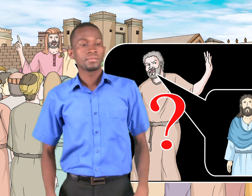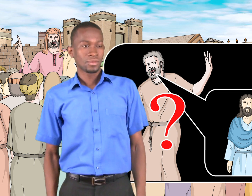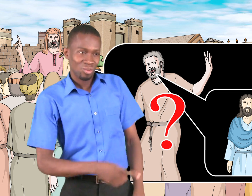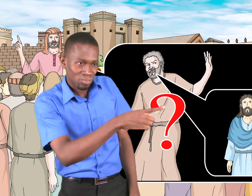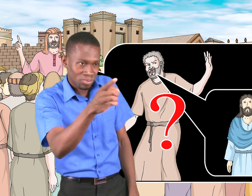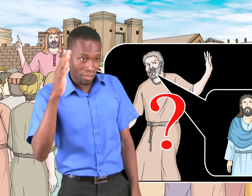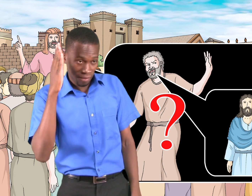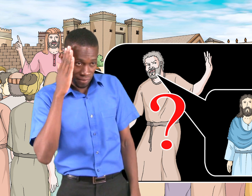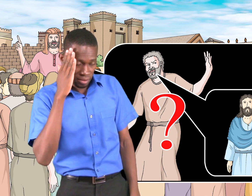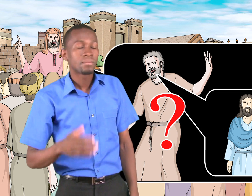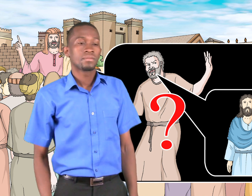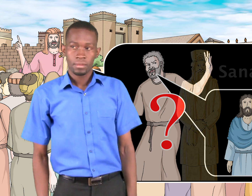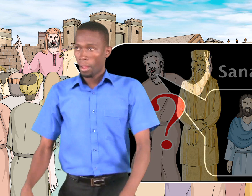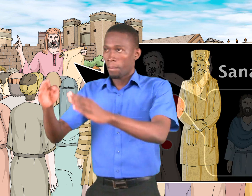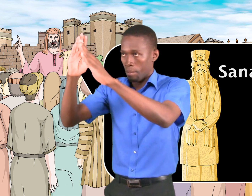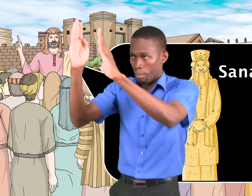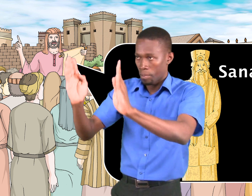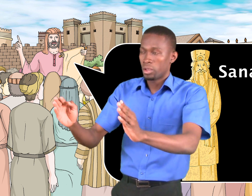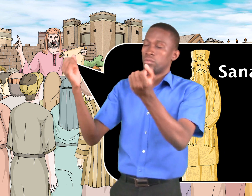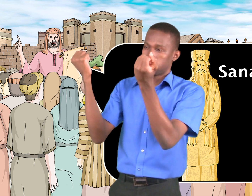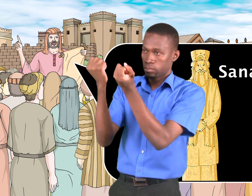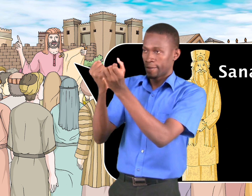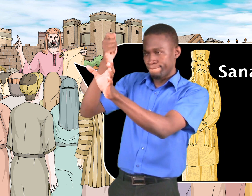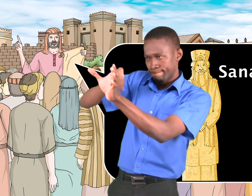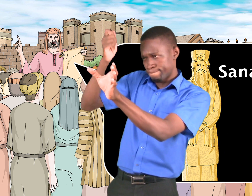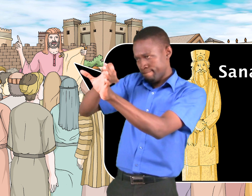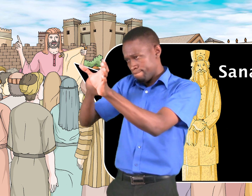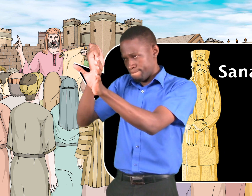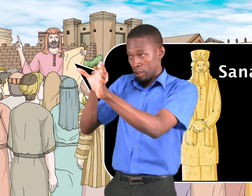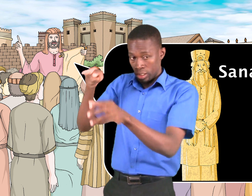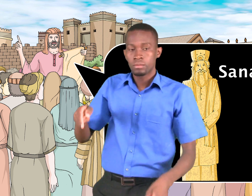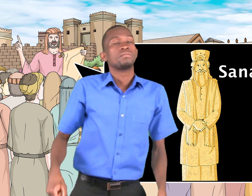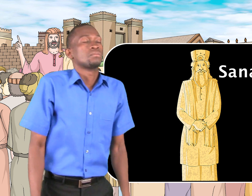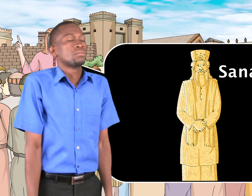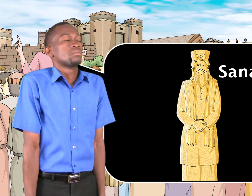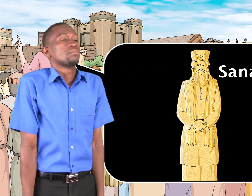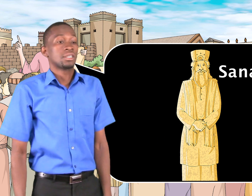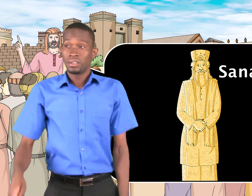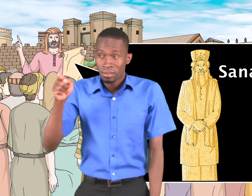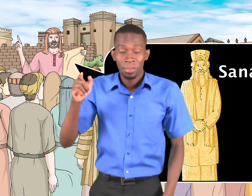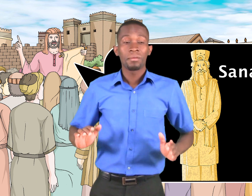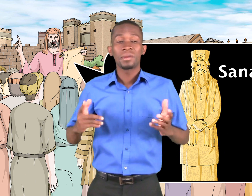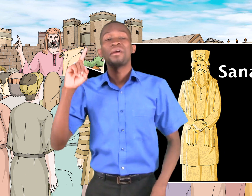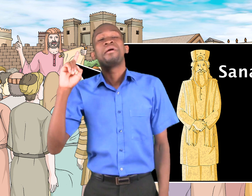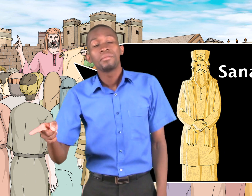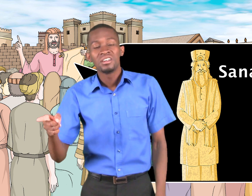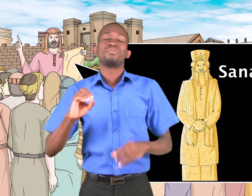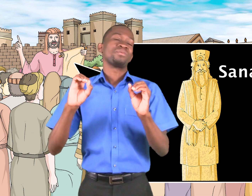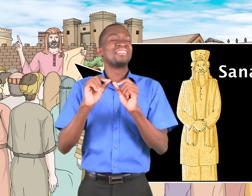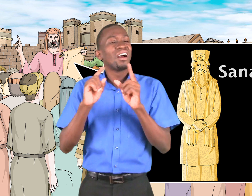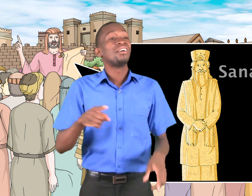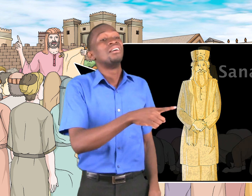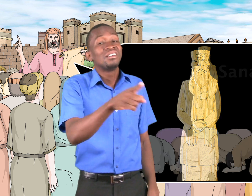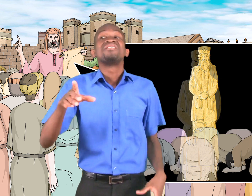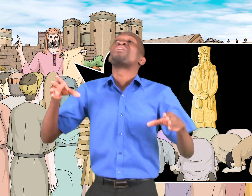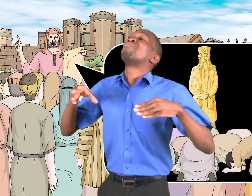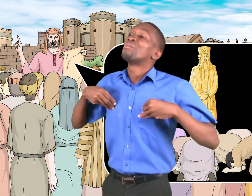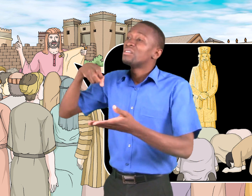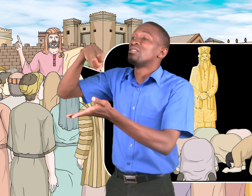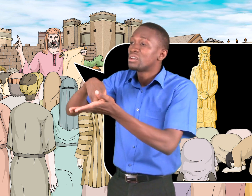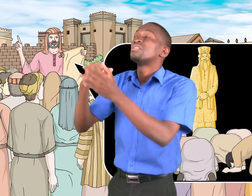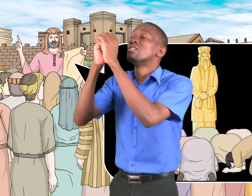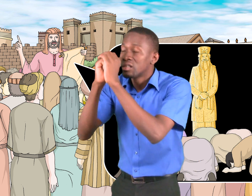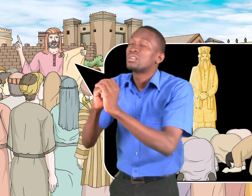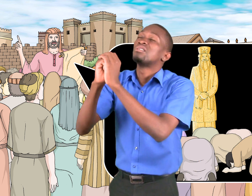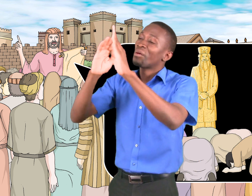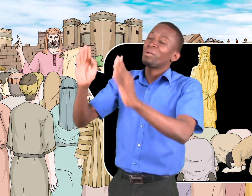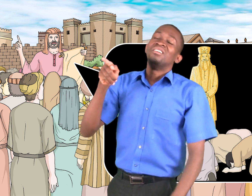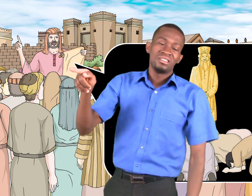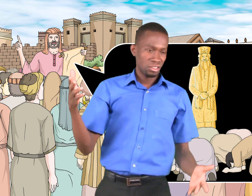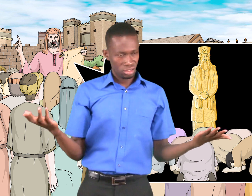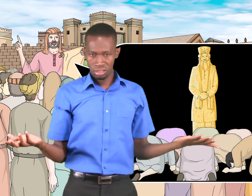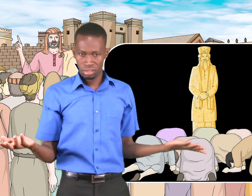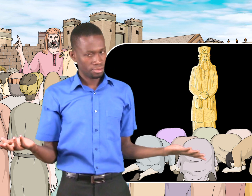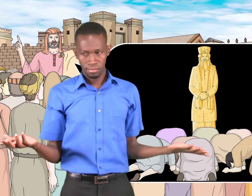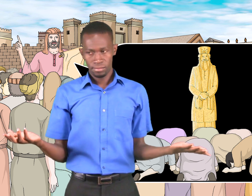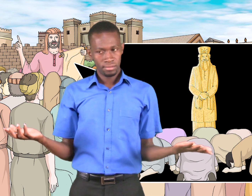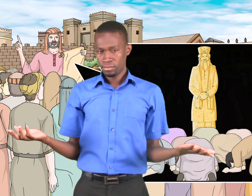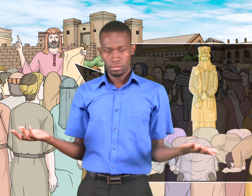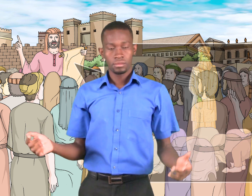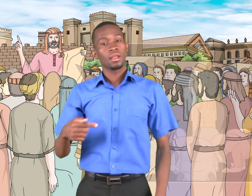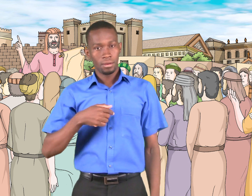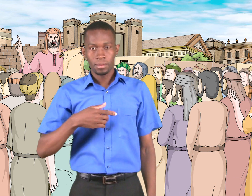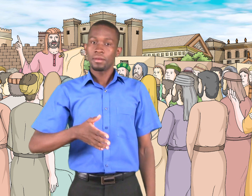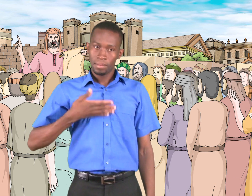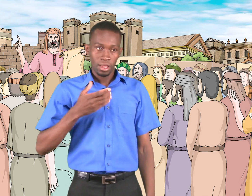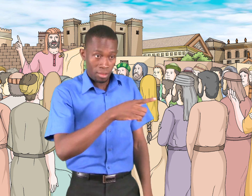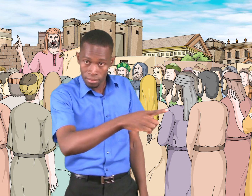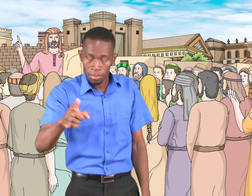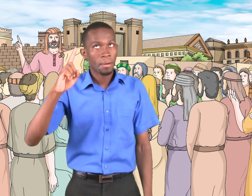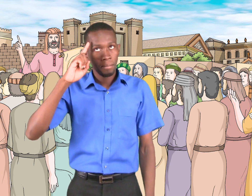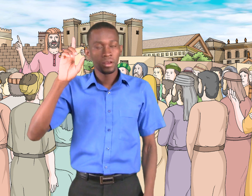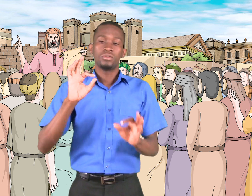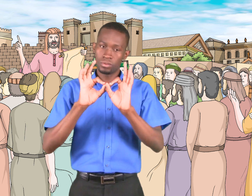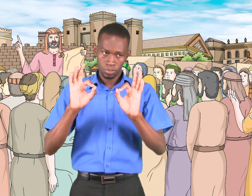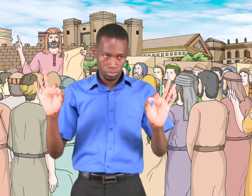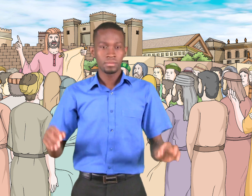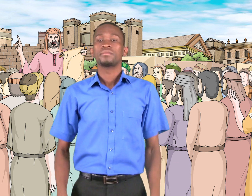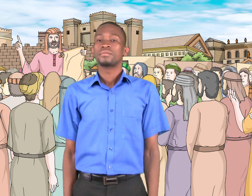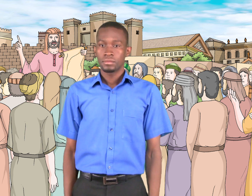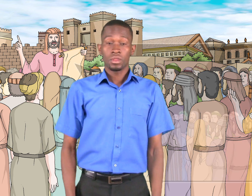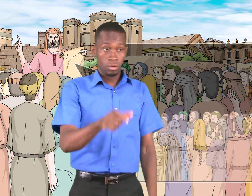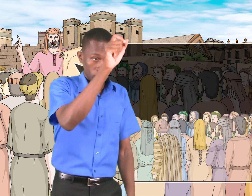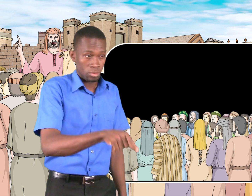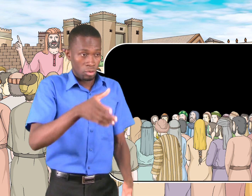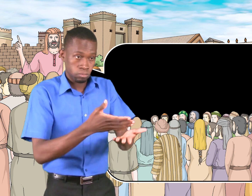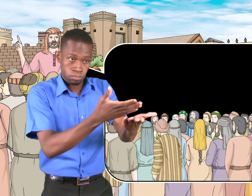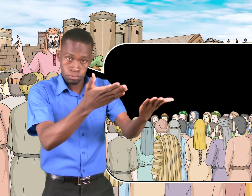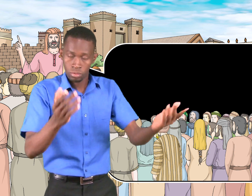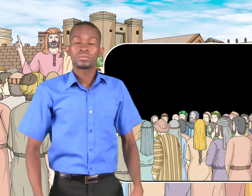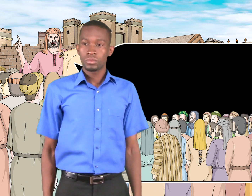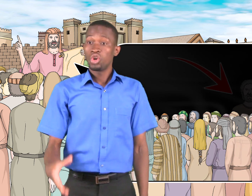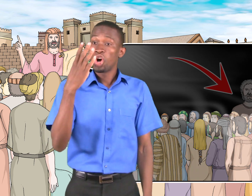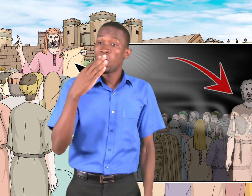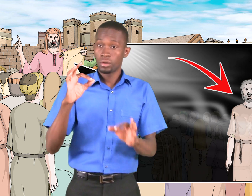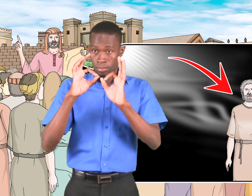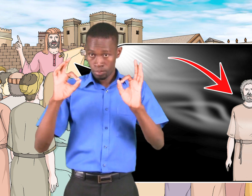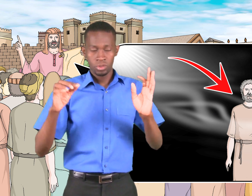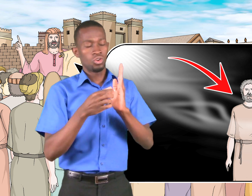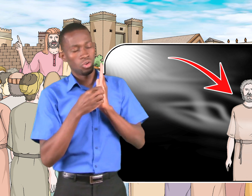You know that when you were pagans, you were influenced and led astray to mute idols.